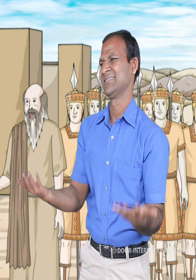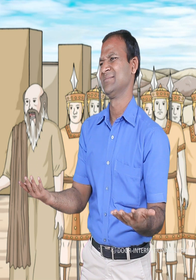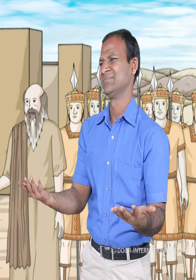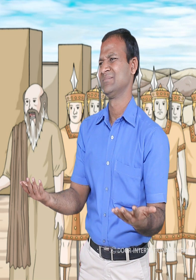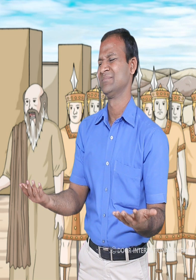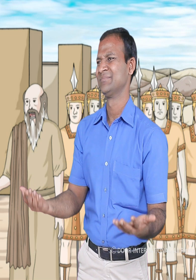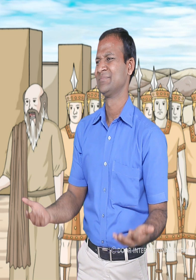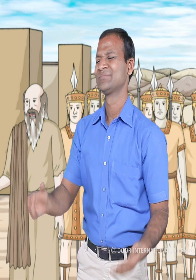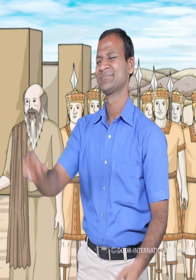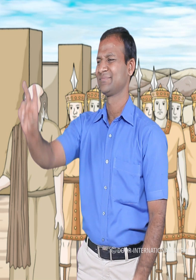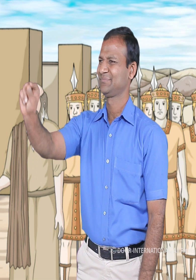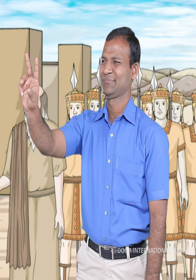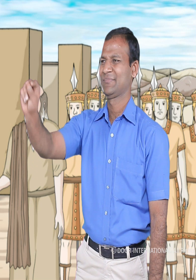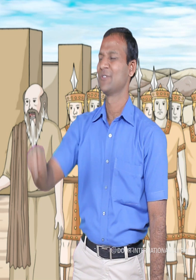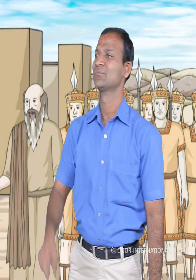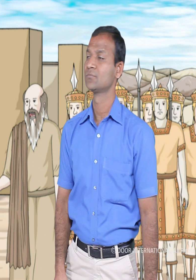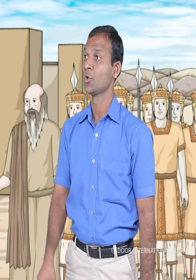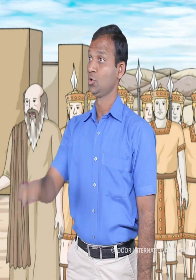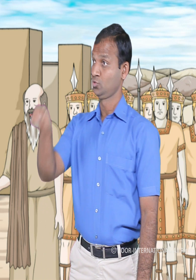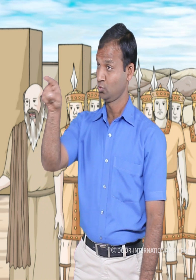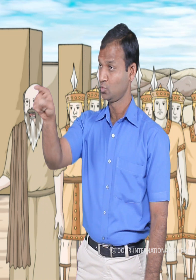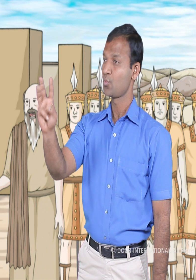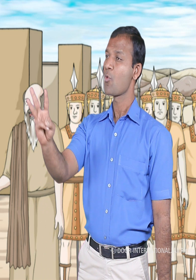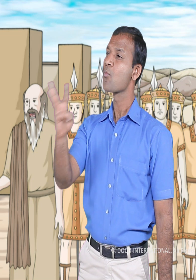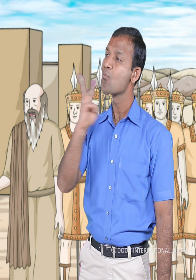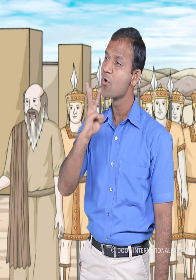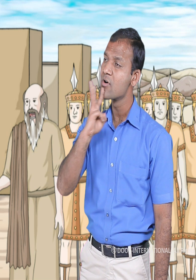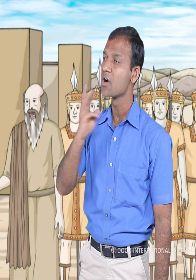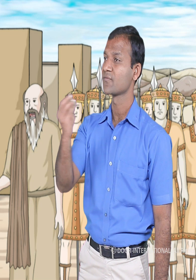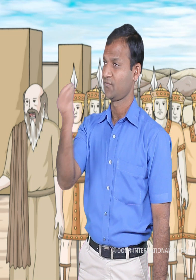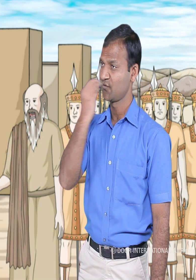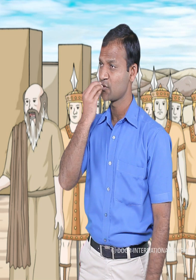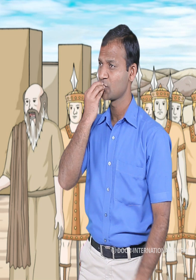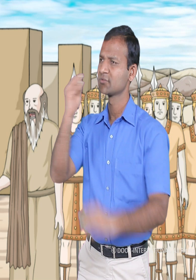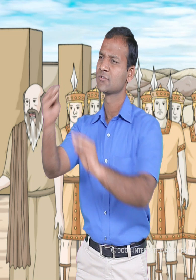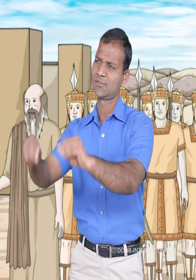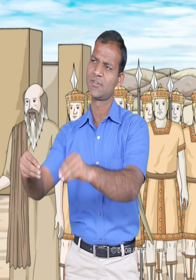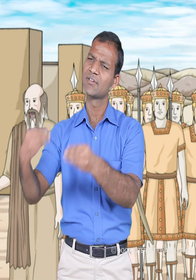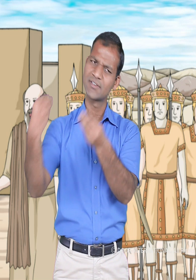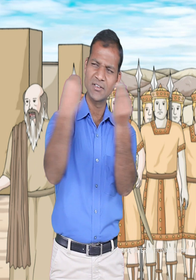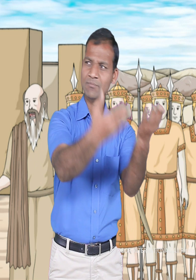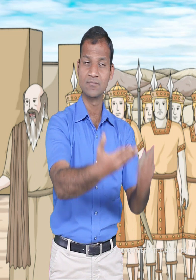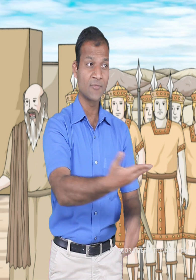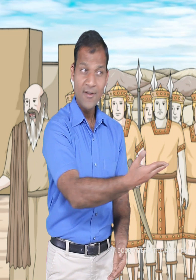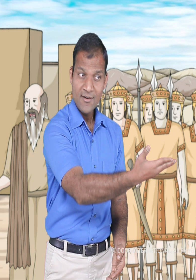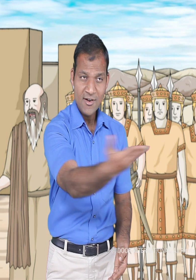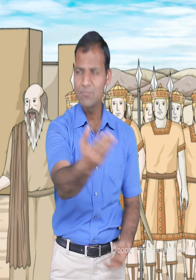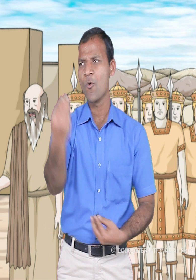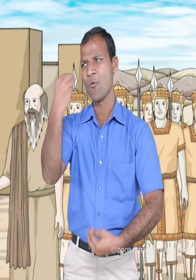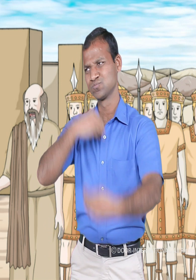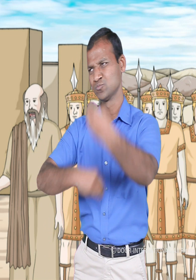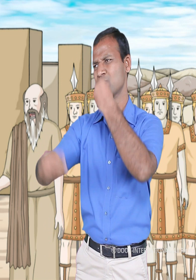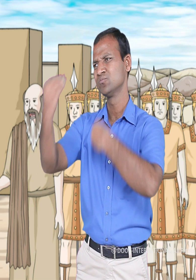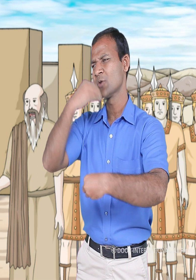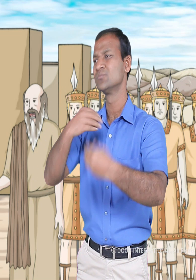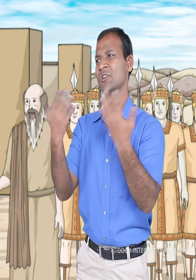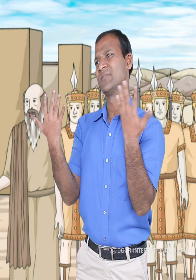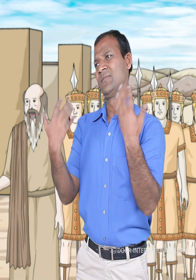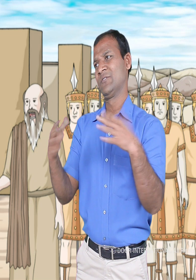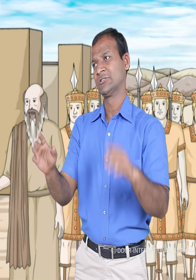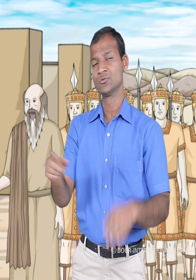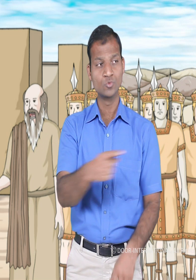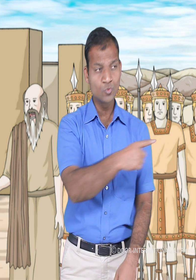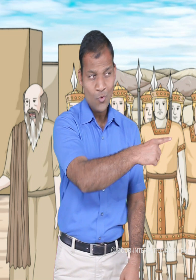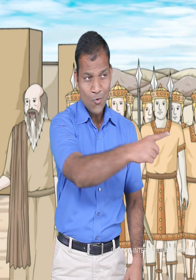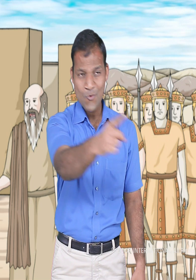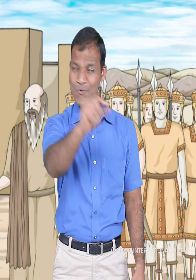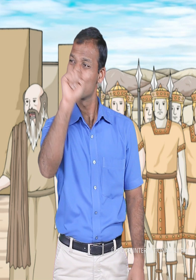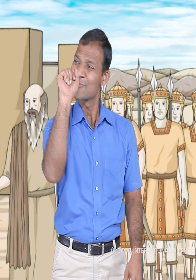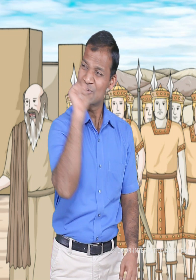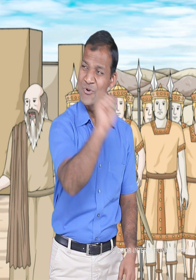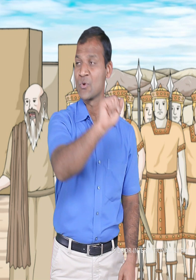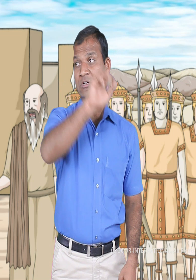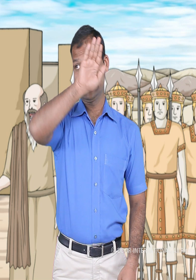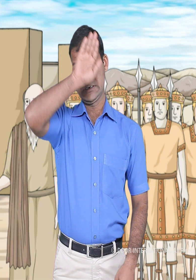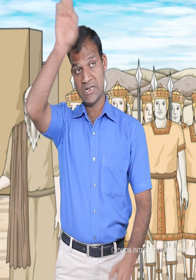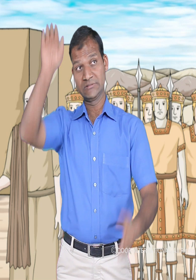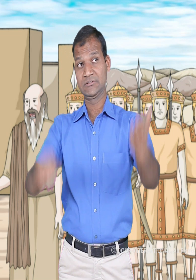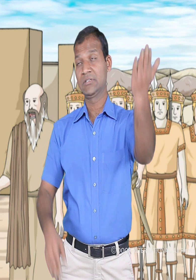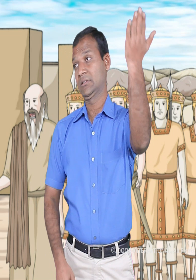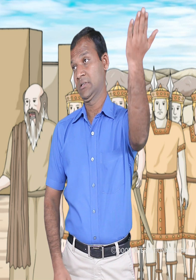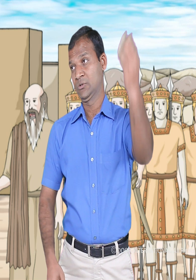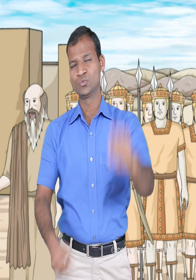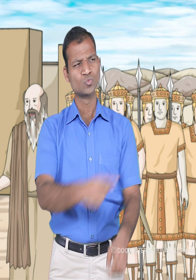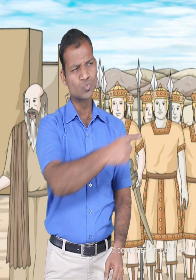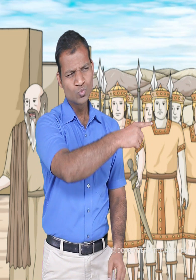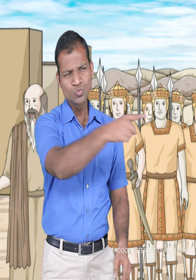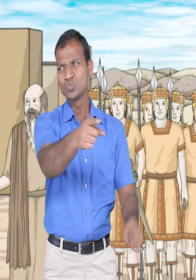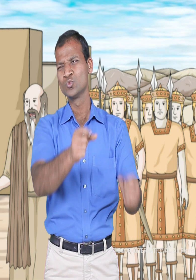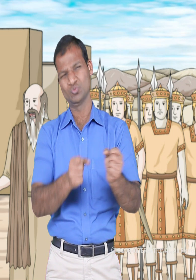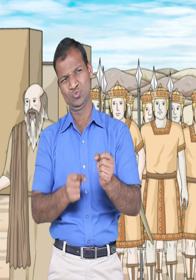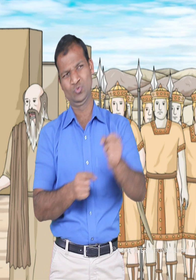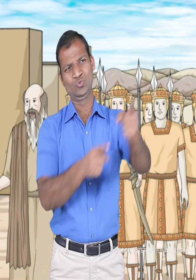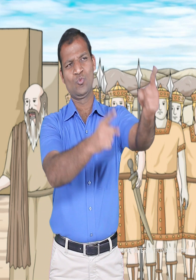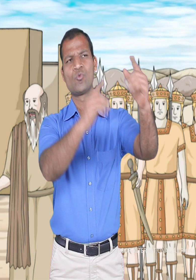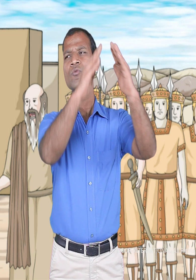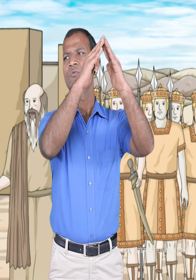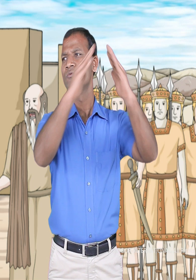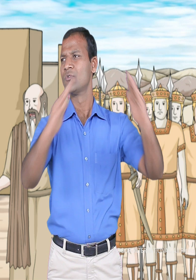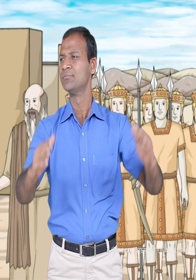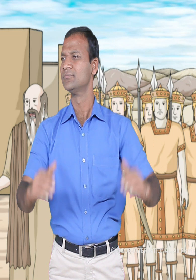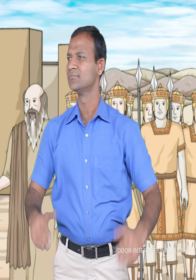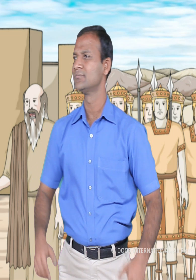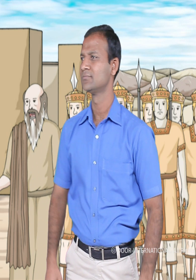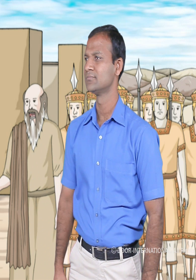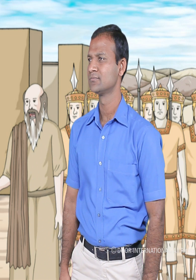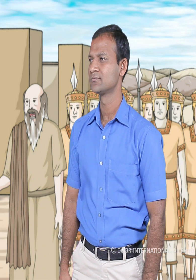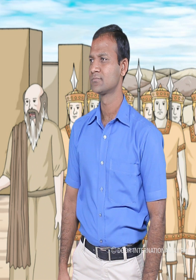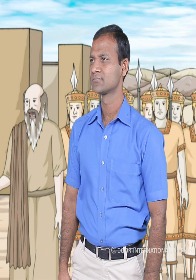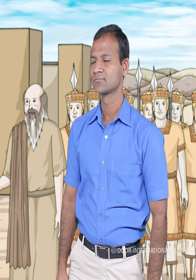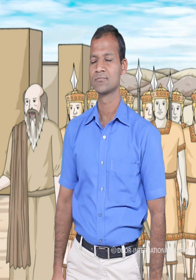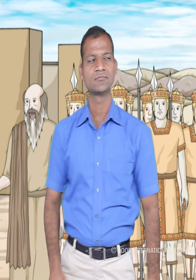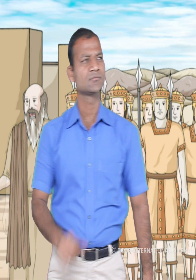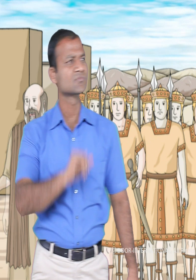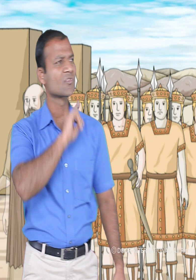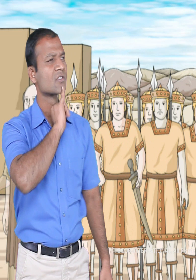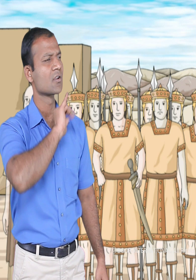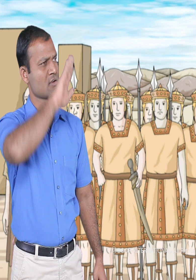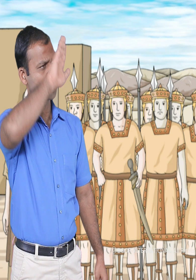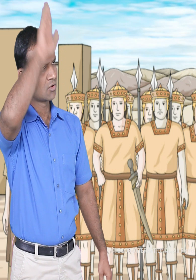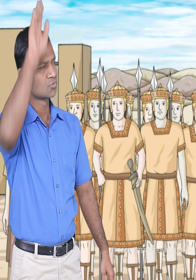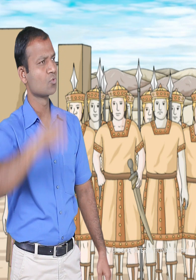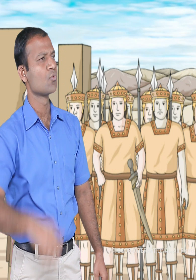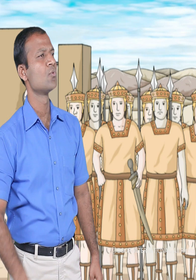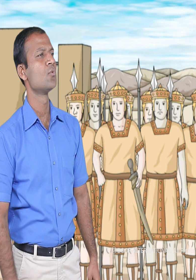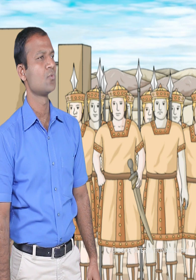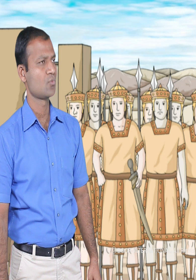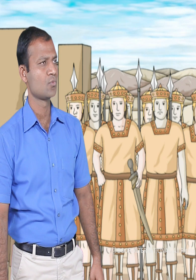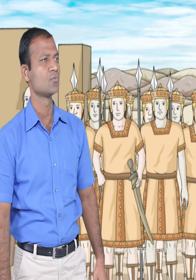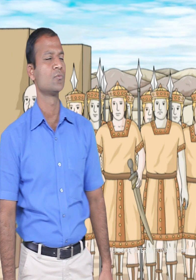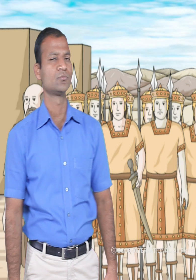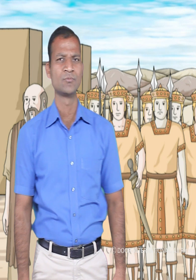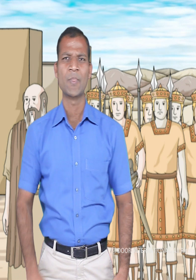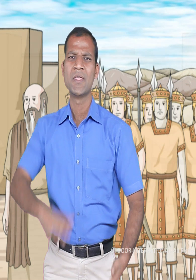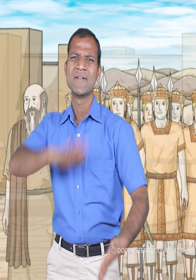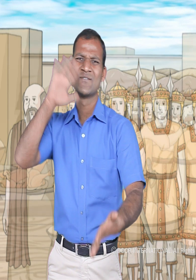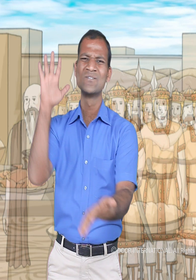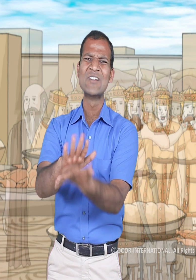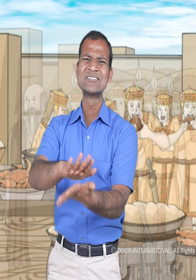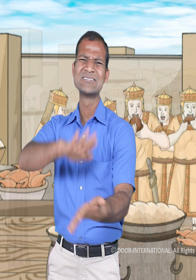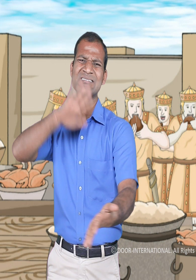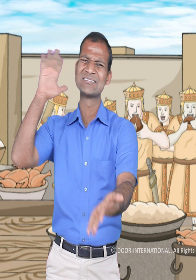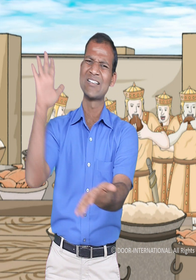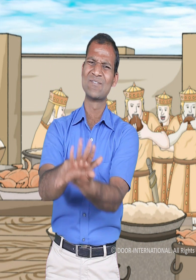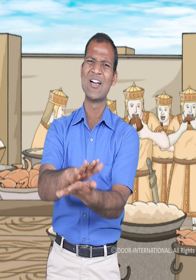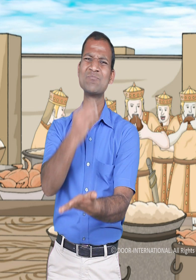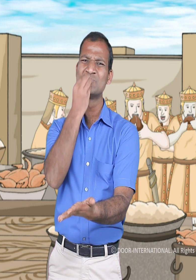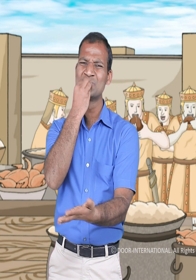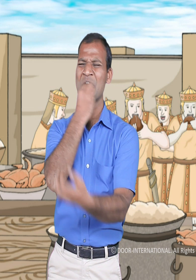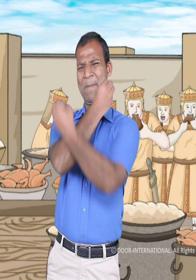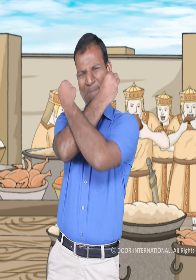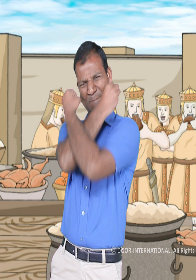Set food and water before them, that they may eat and drink and then return to their master.”